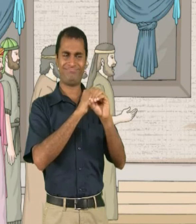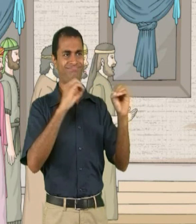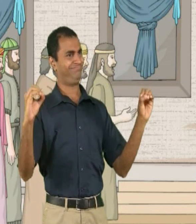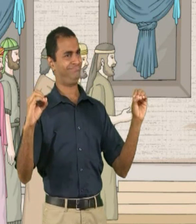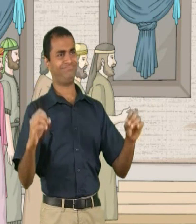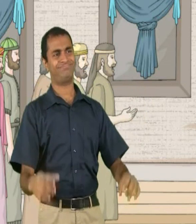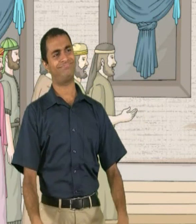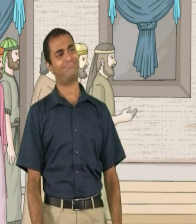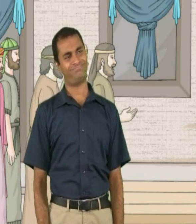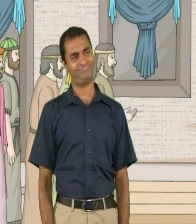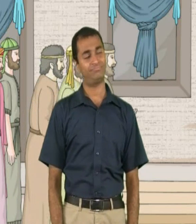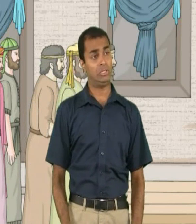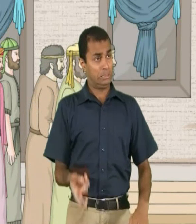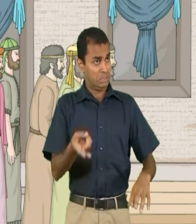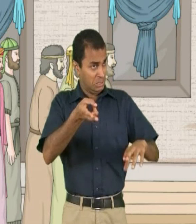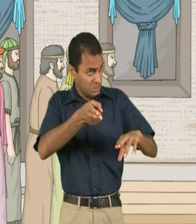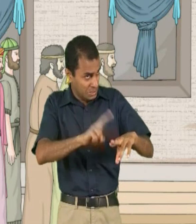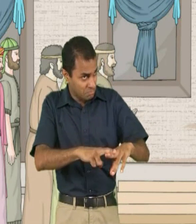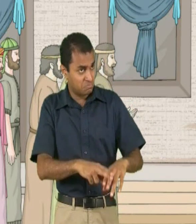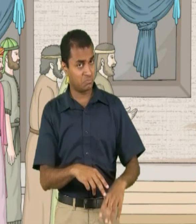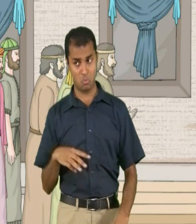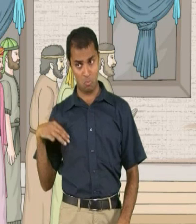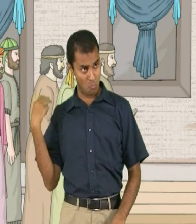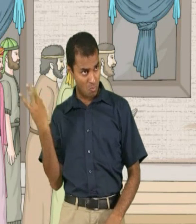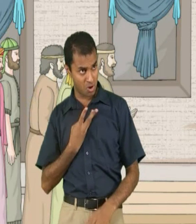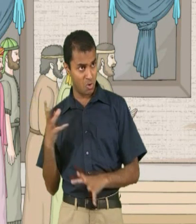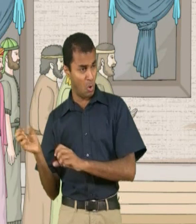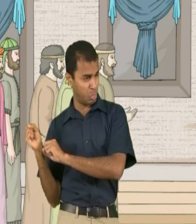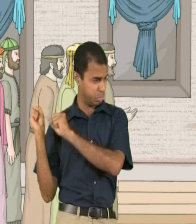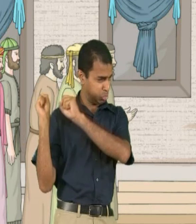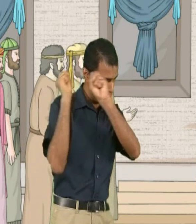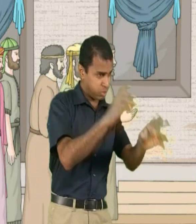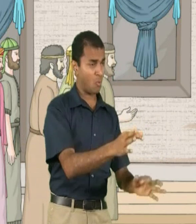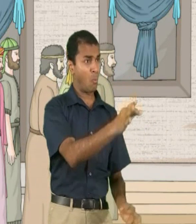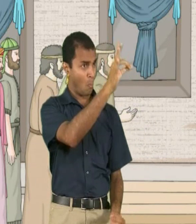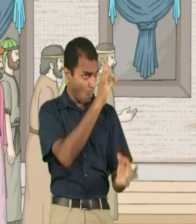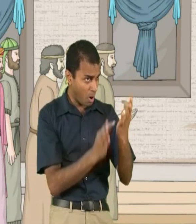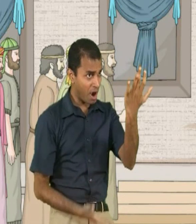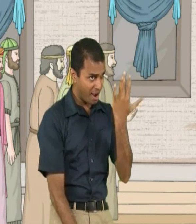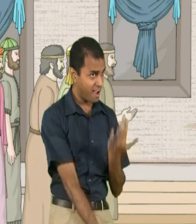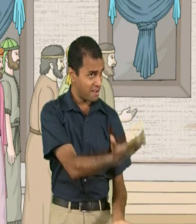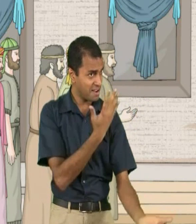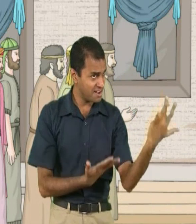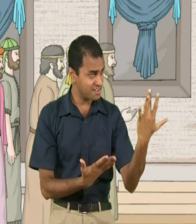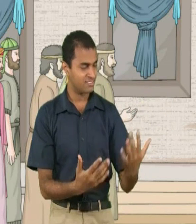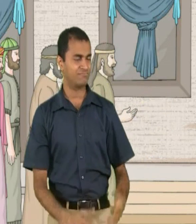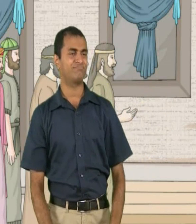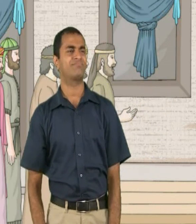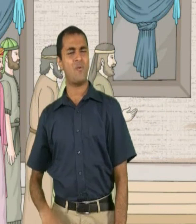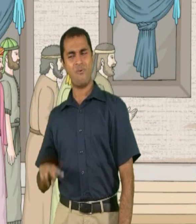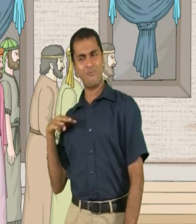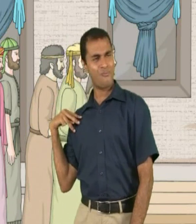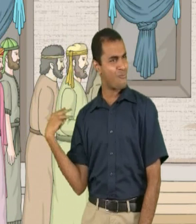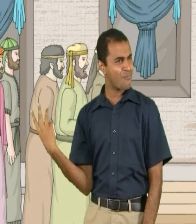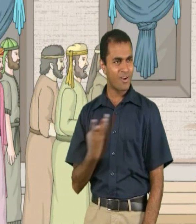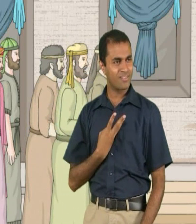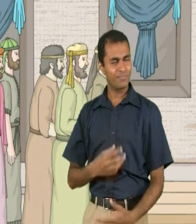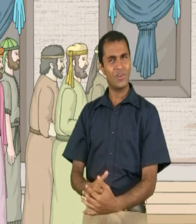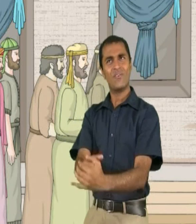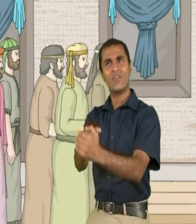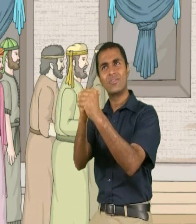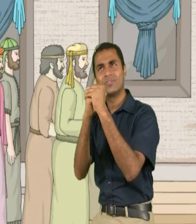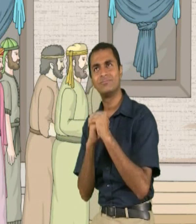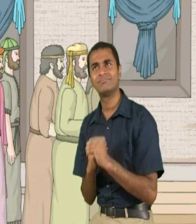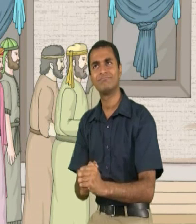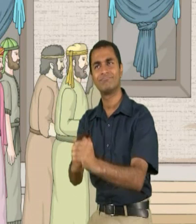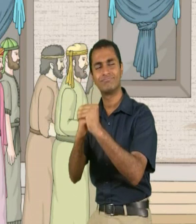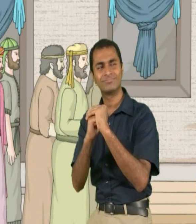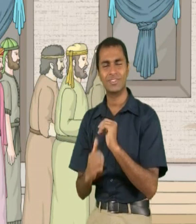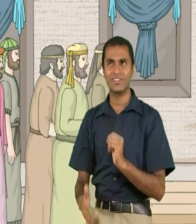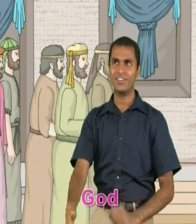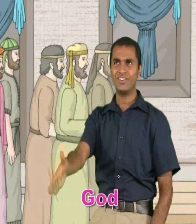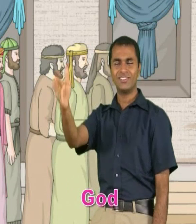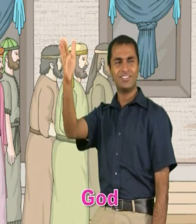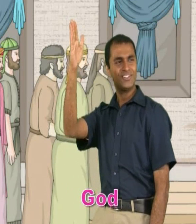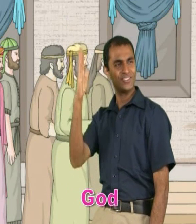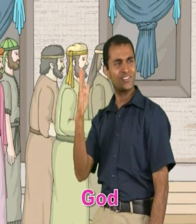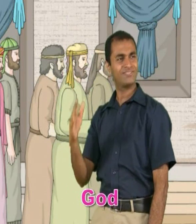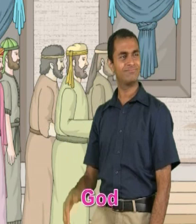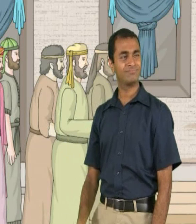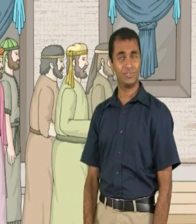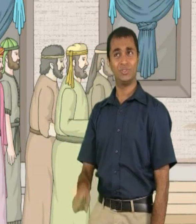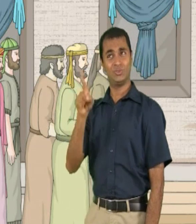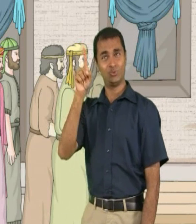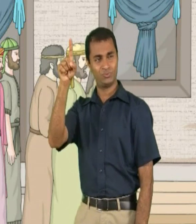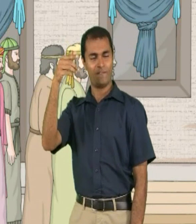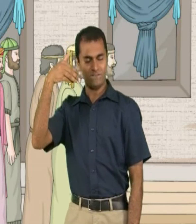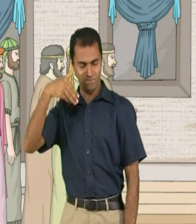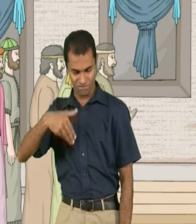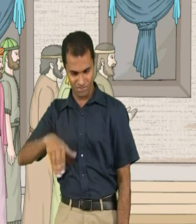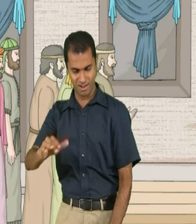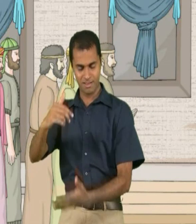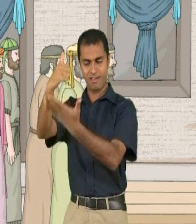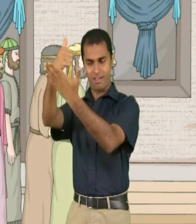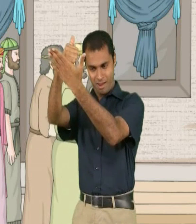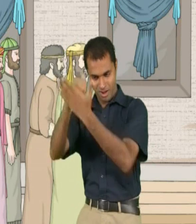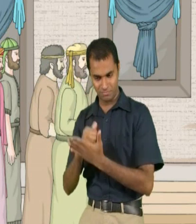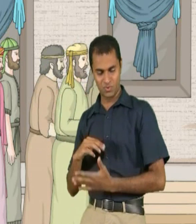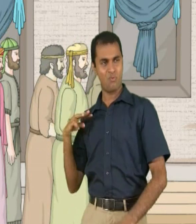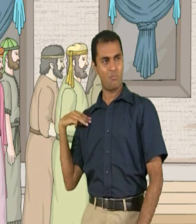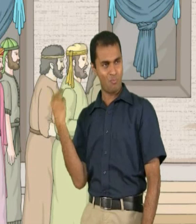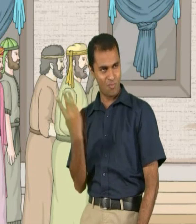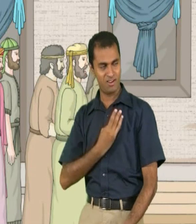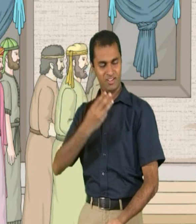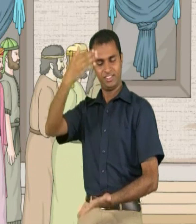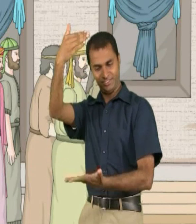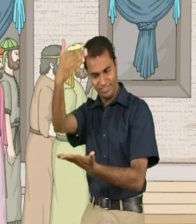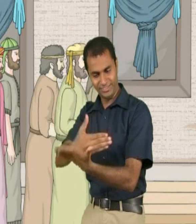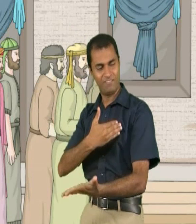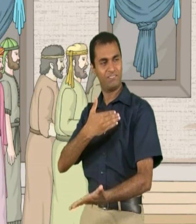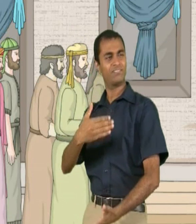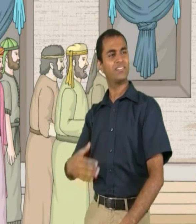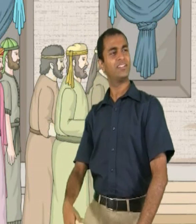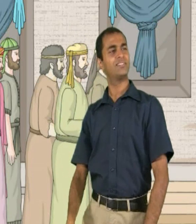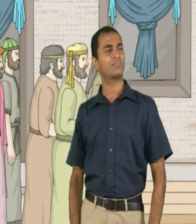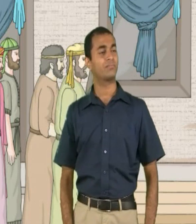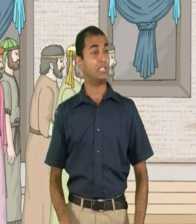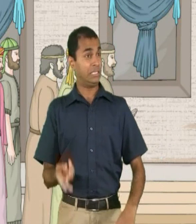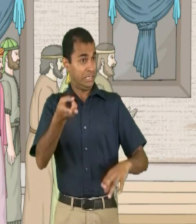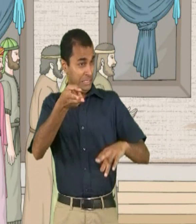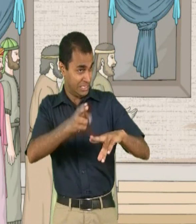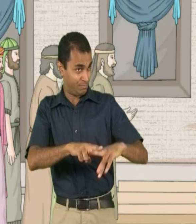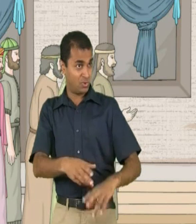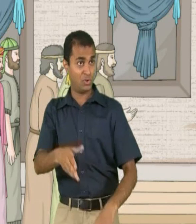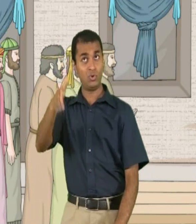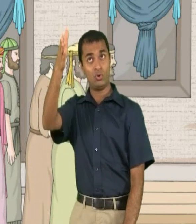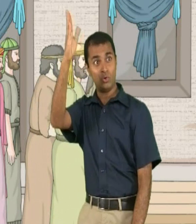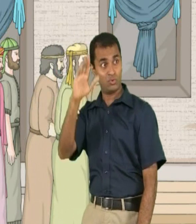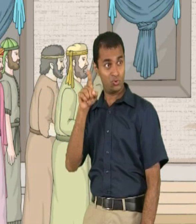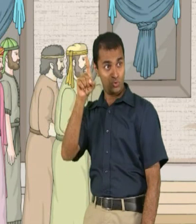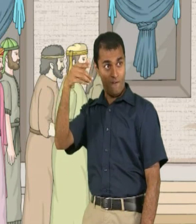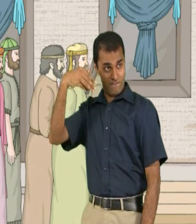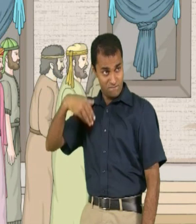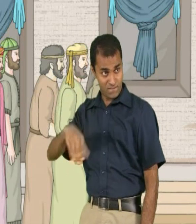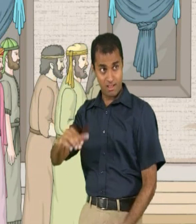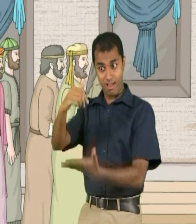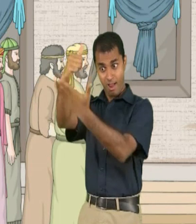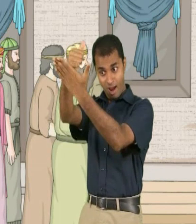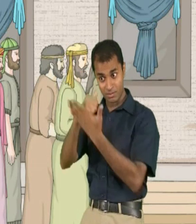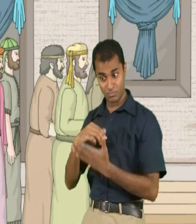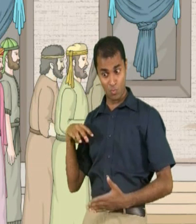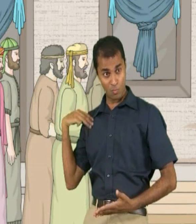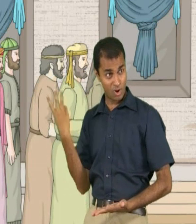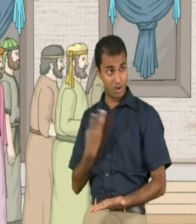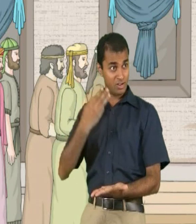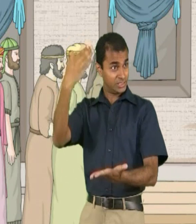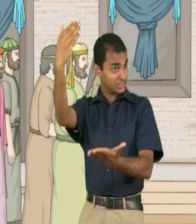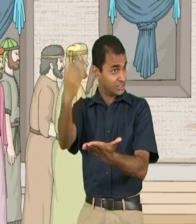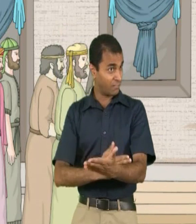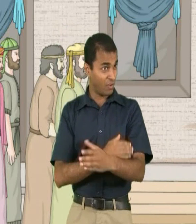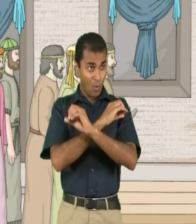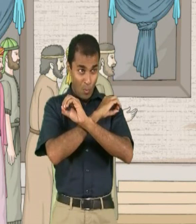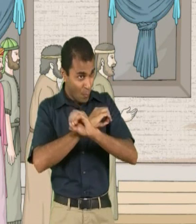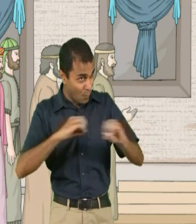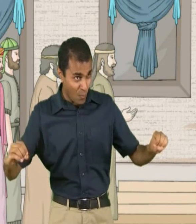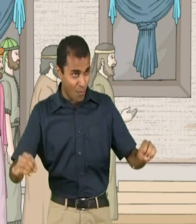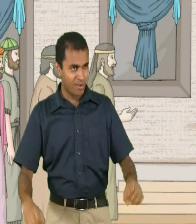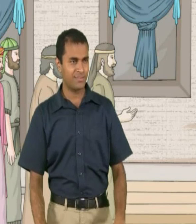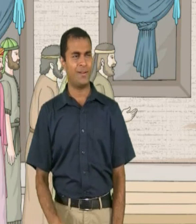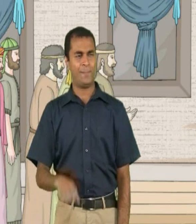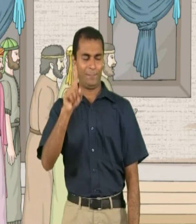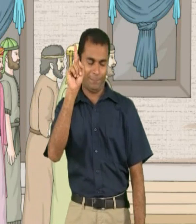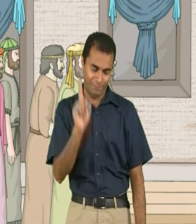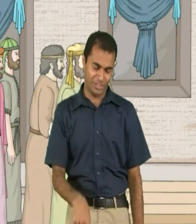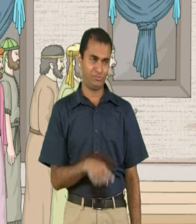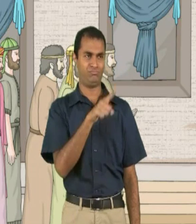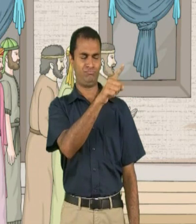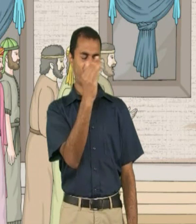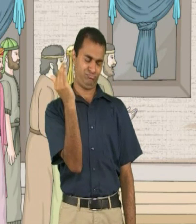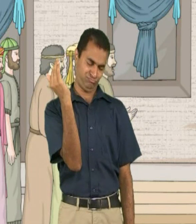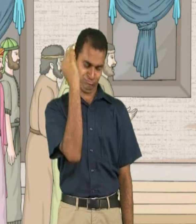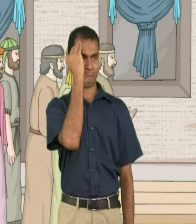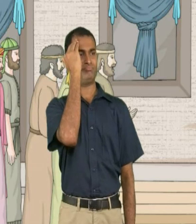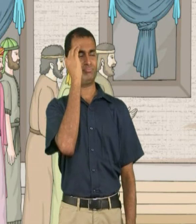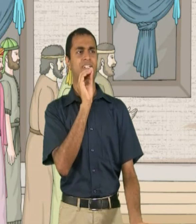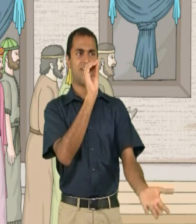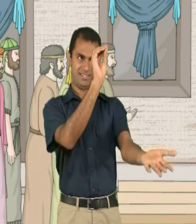If the God whom we serve exists, then He is able to deliver us from the blazing fiery furnace and from your hand, O king.